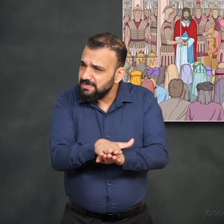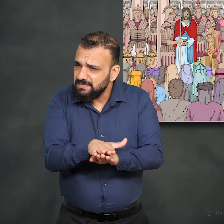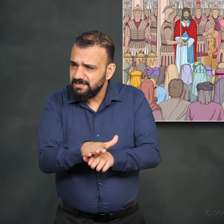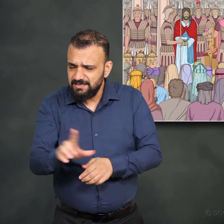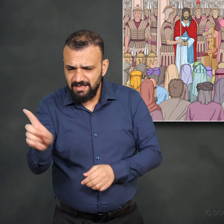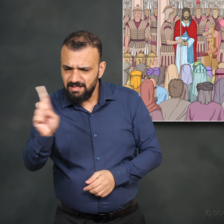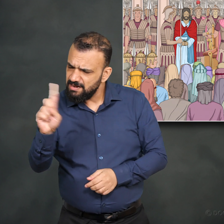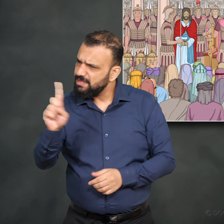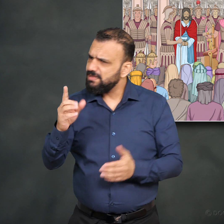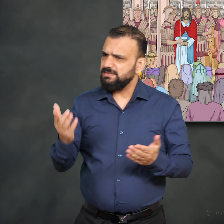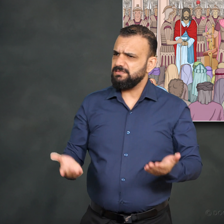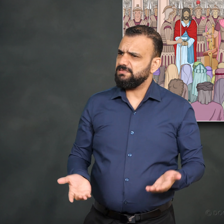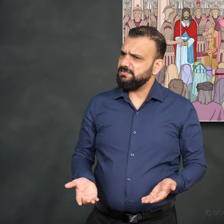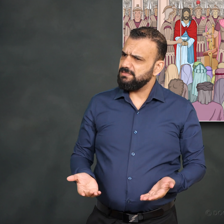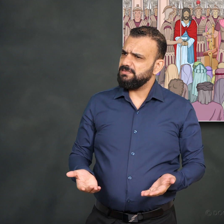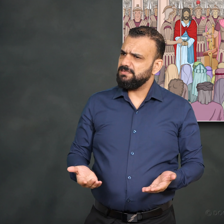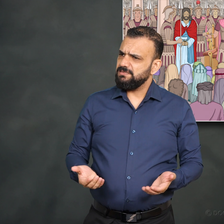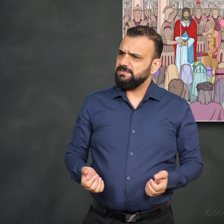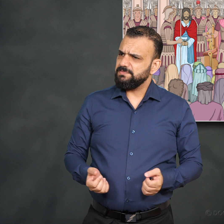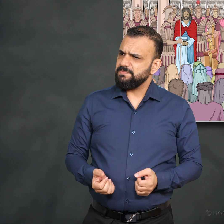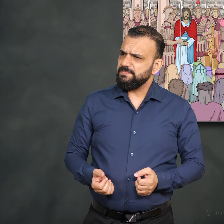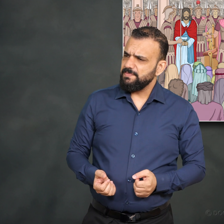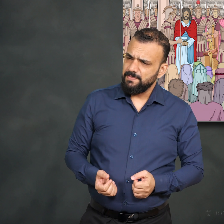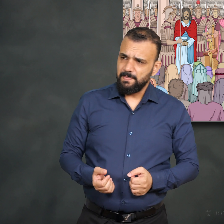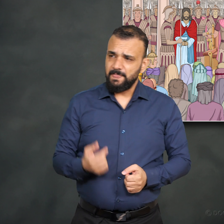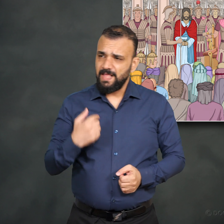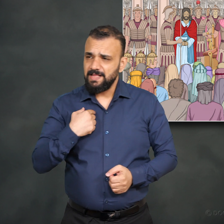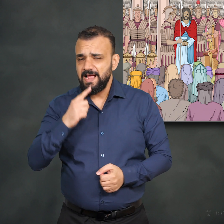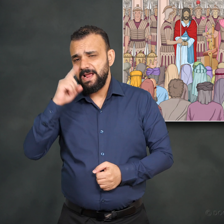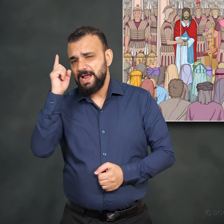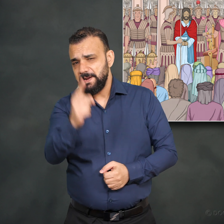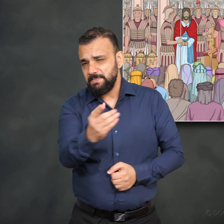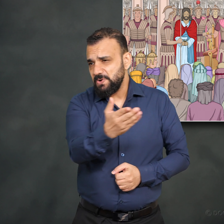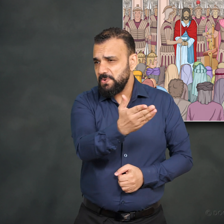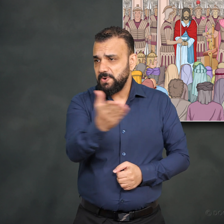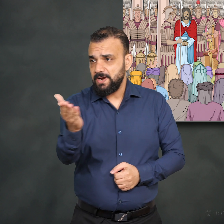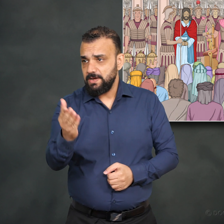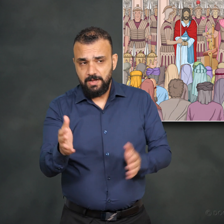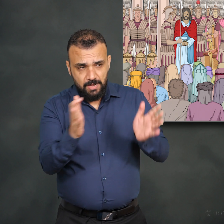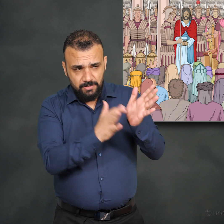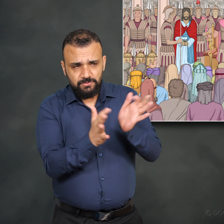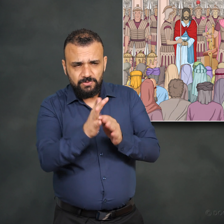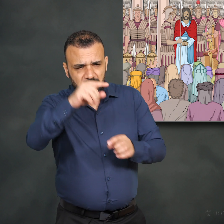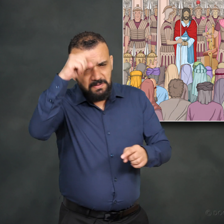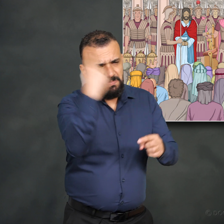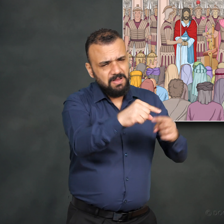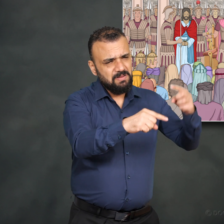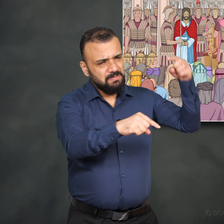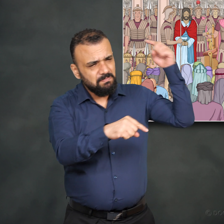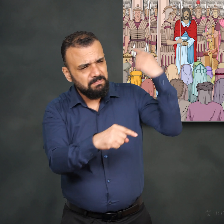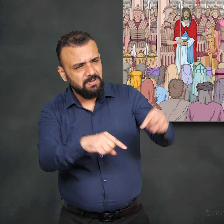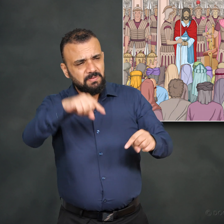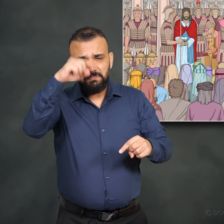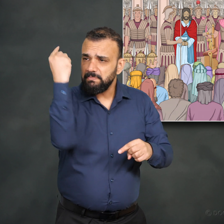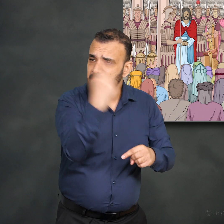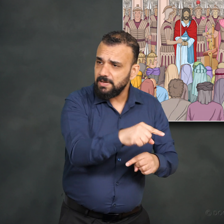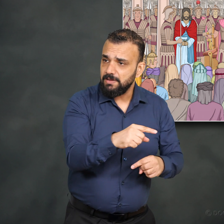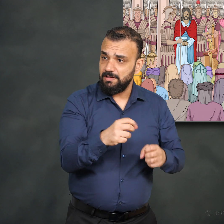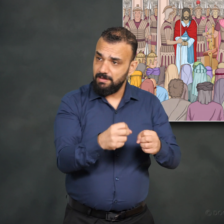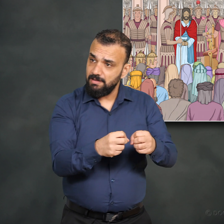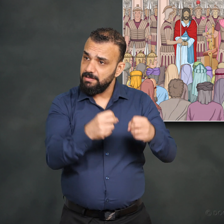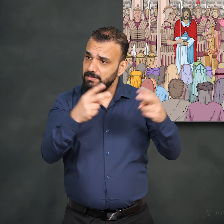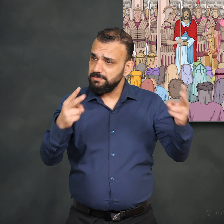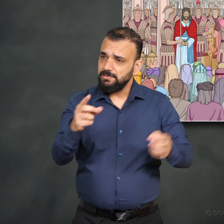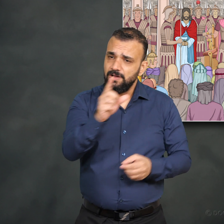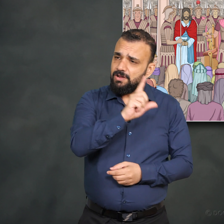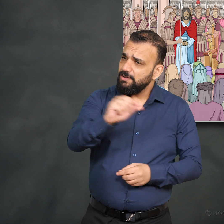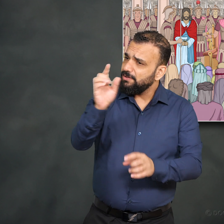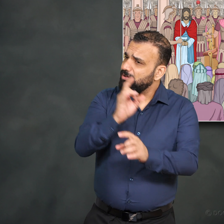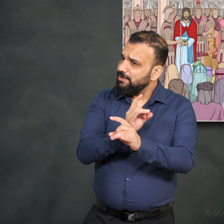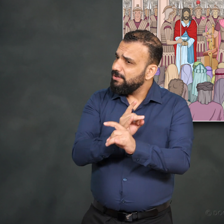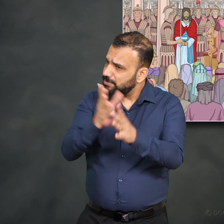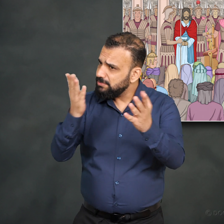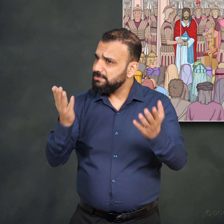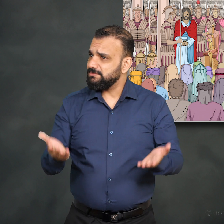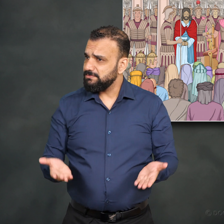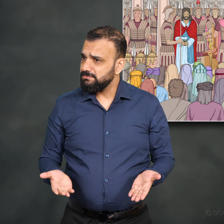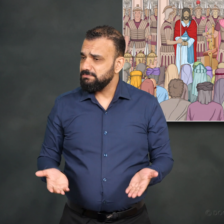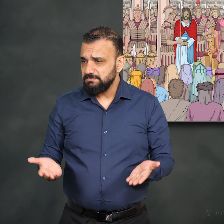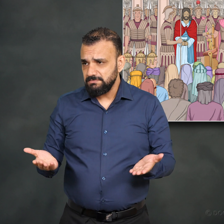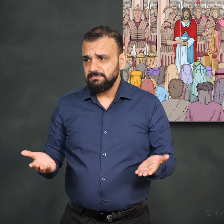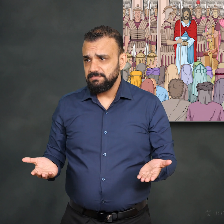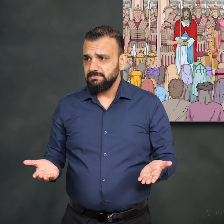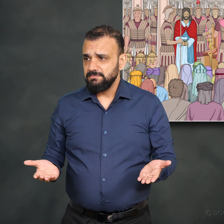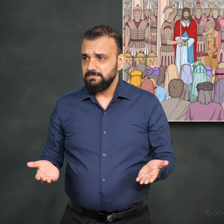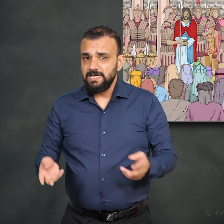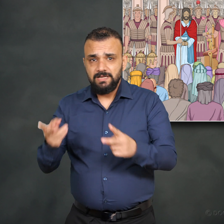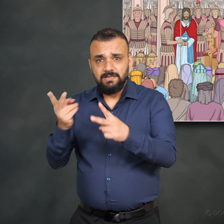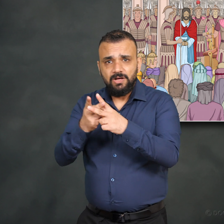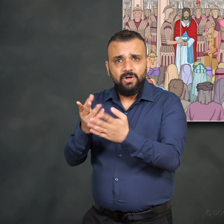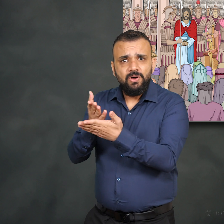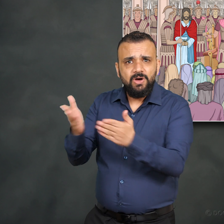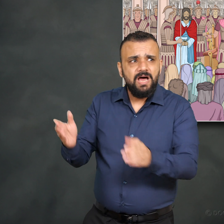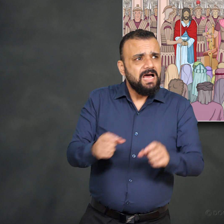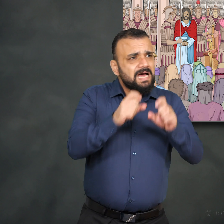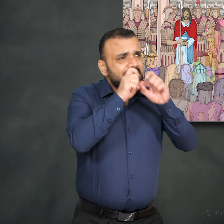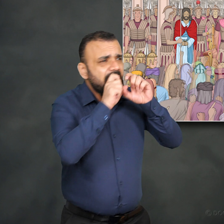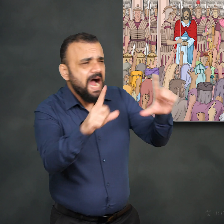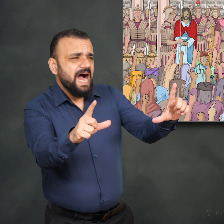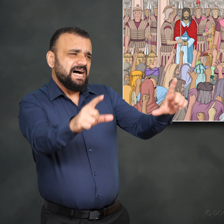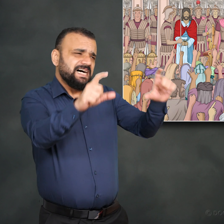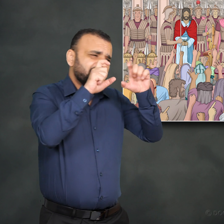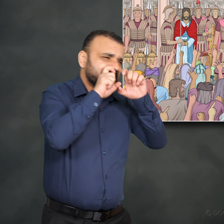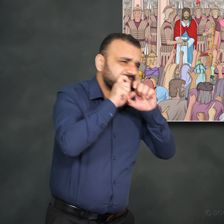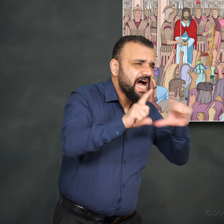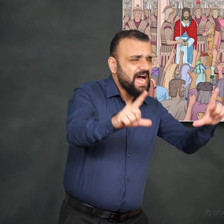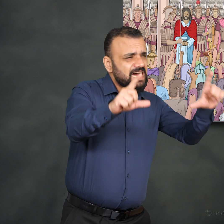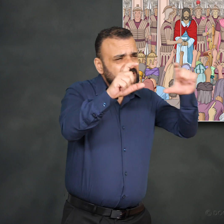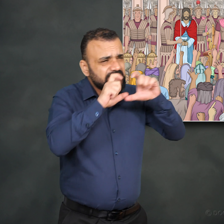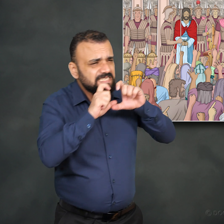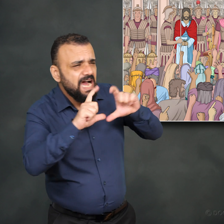So after I punish Him, I will release Him.”